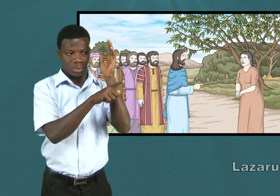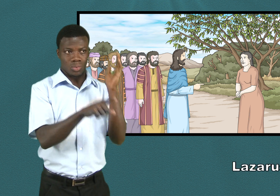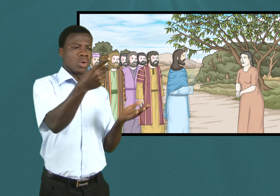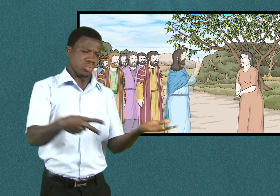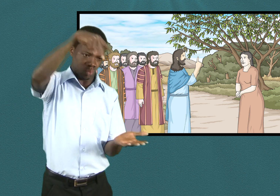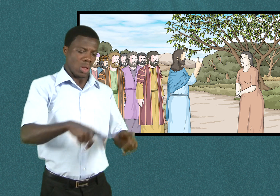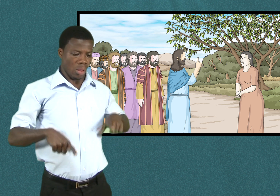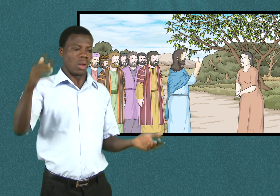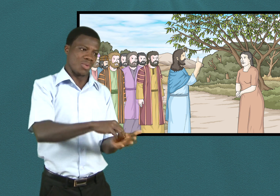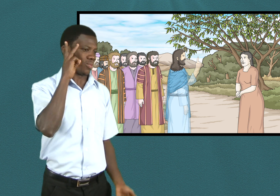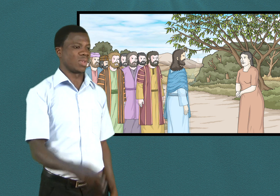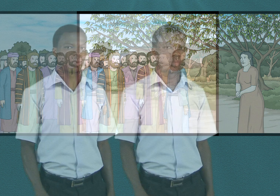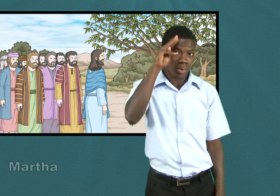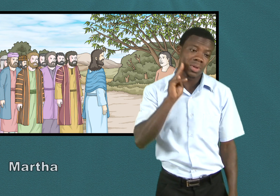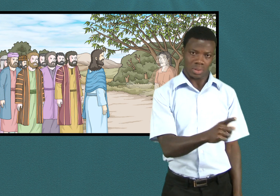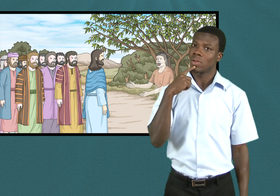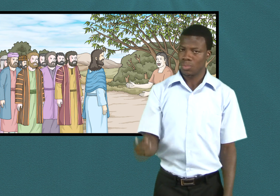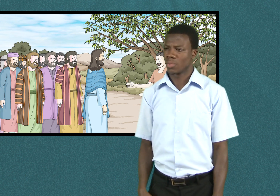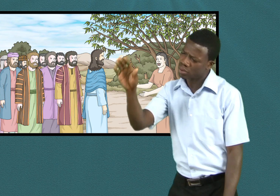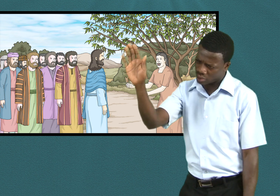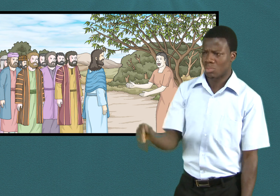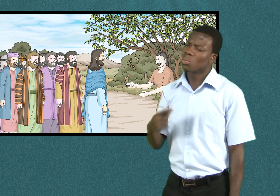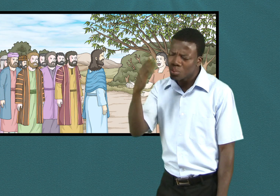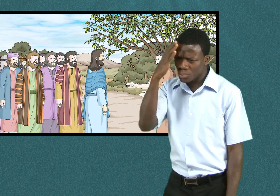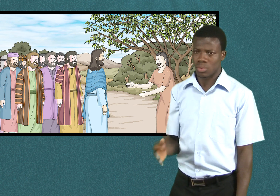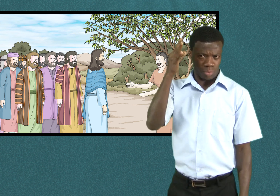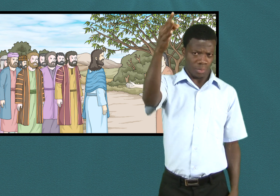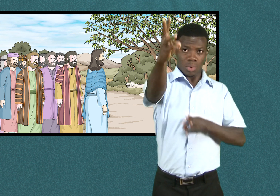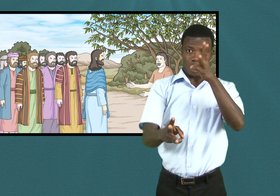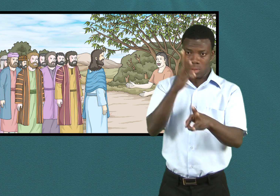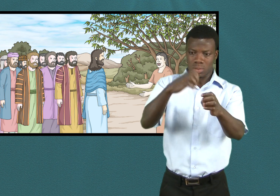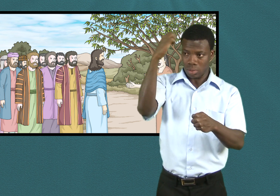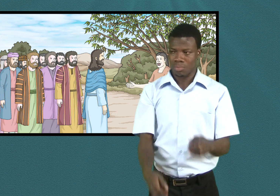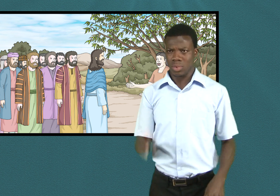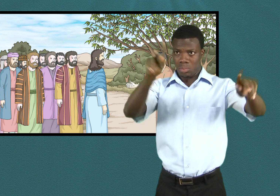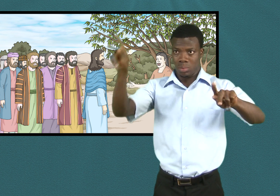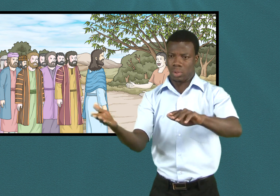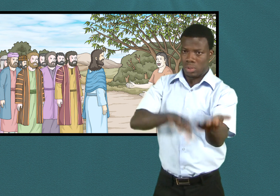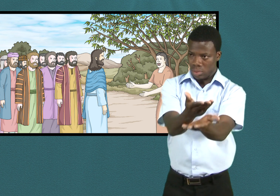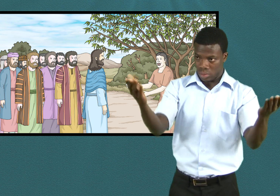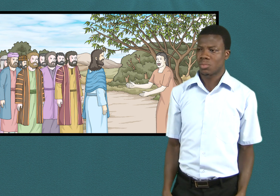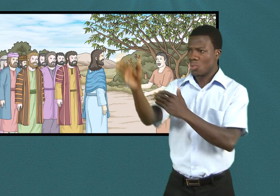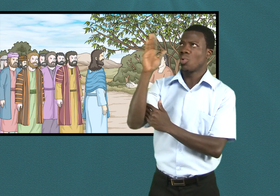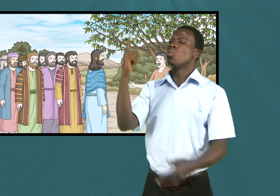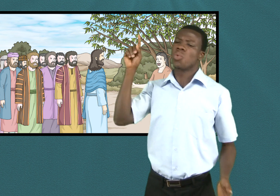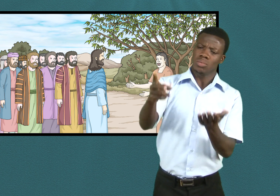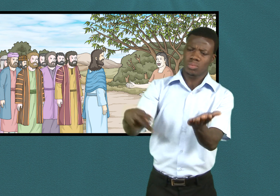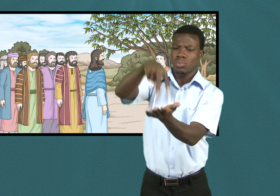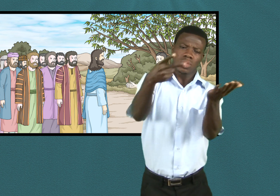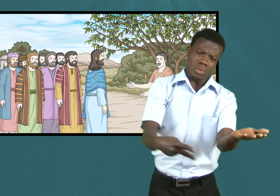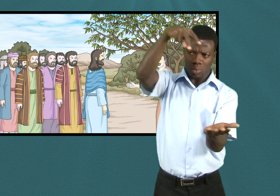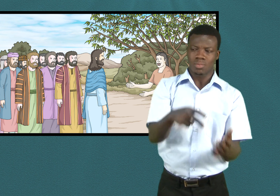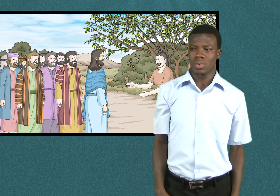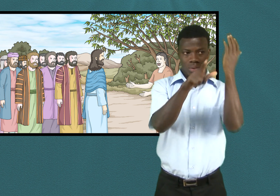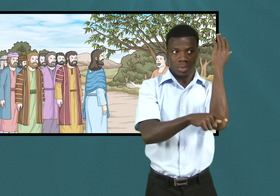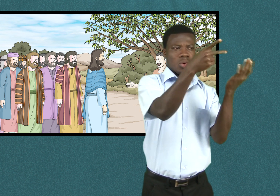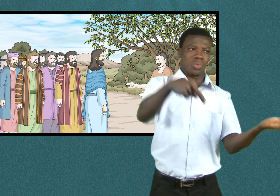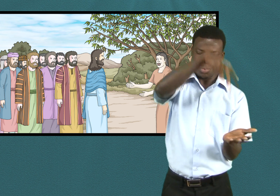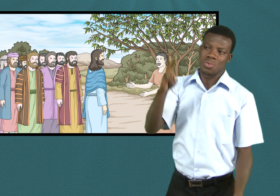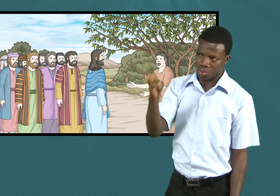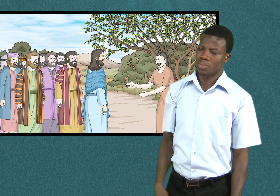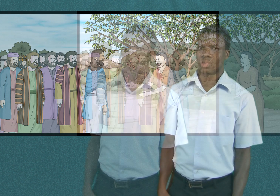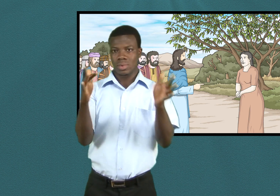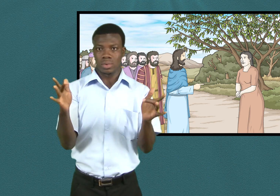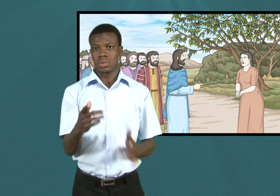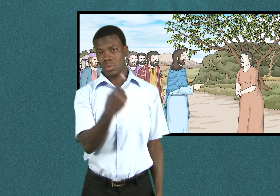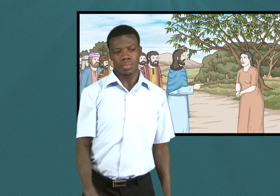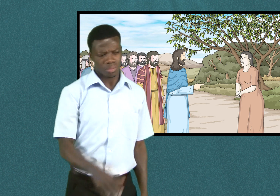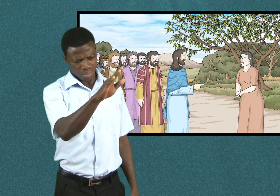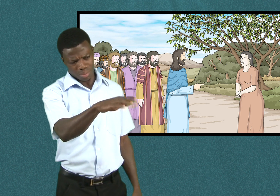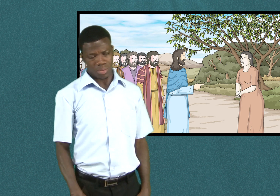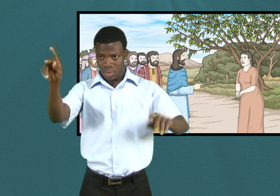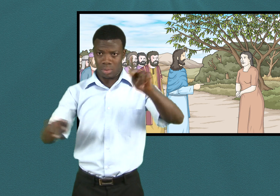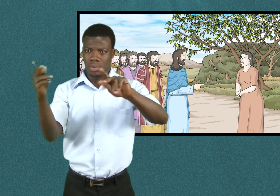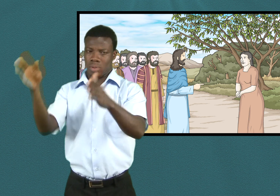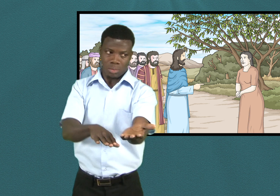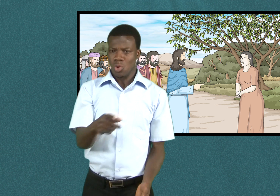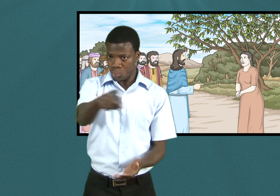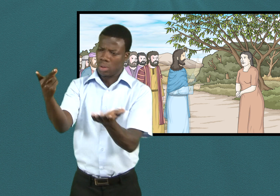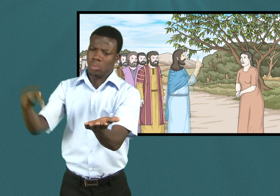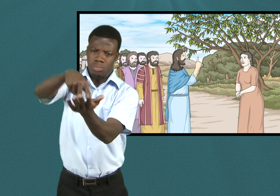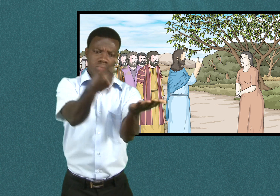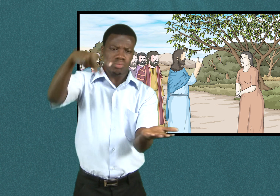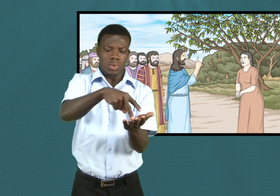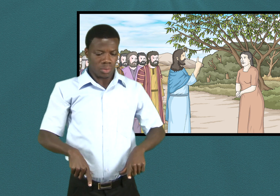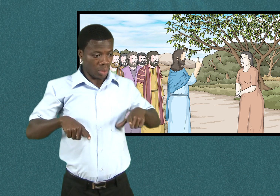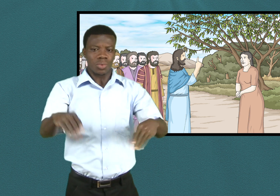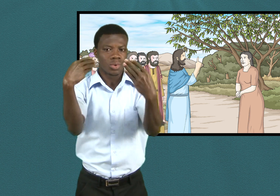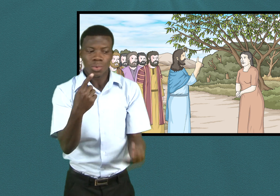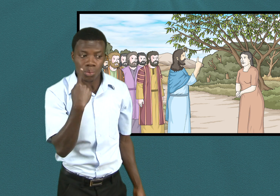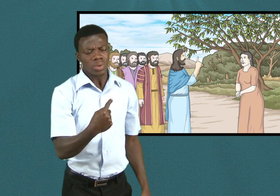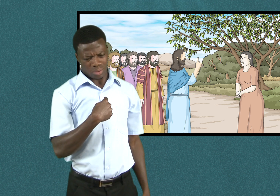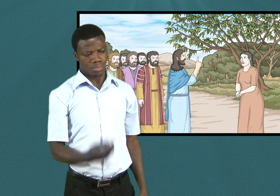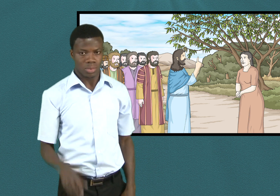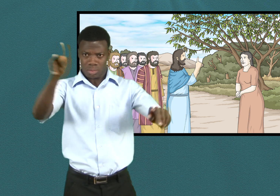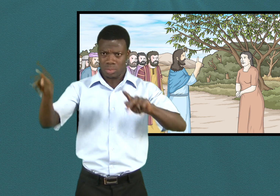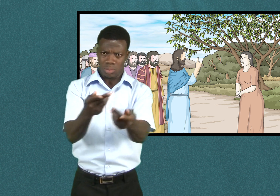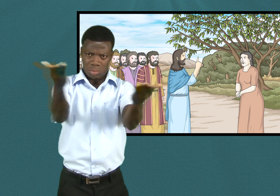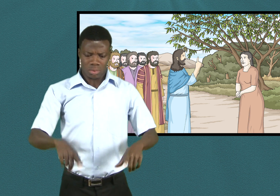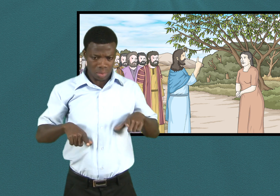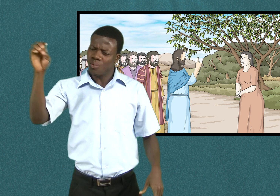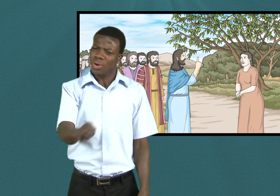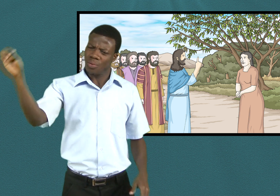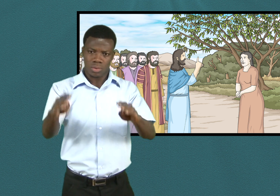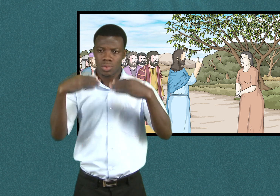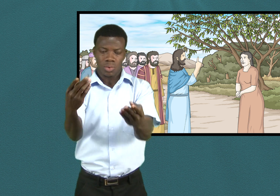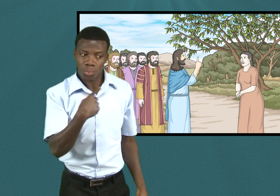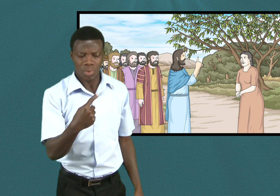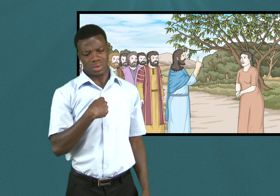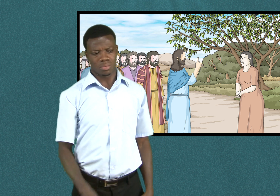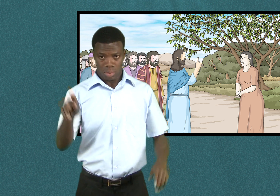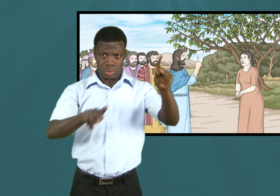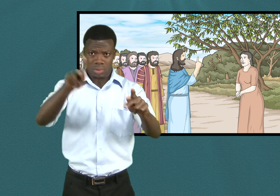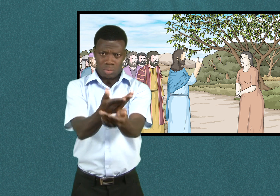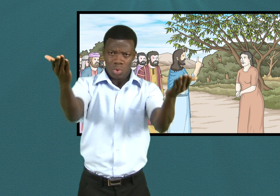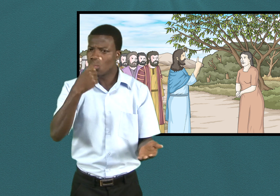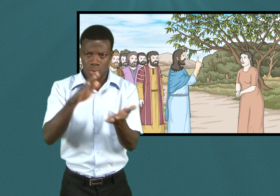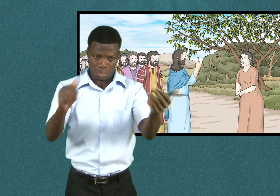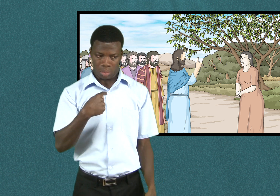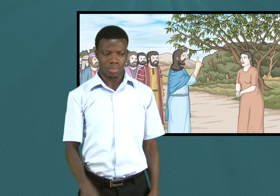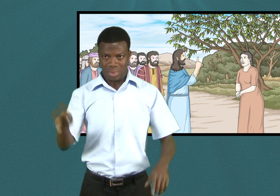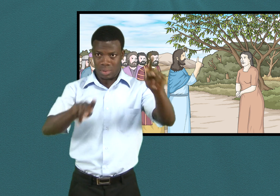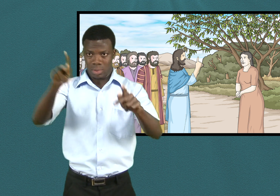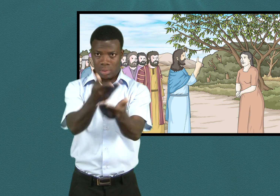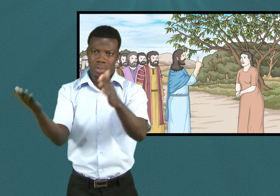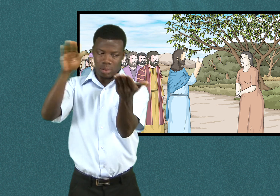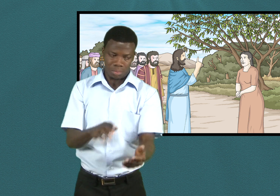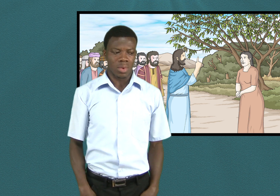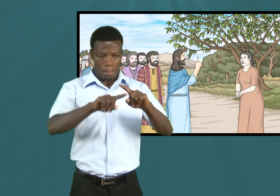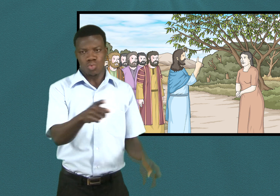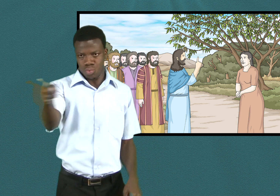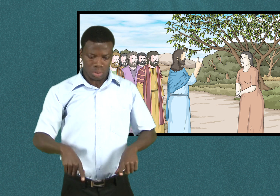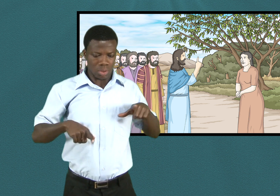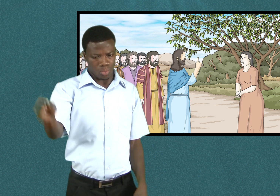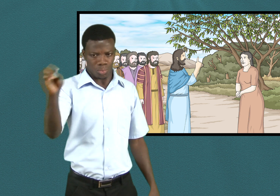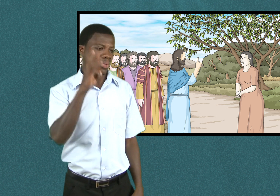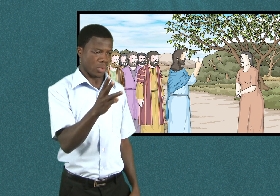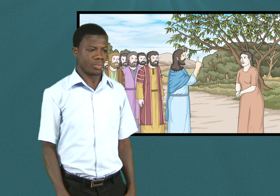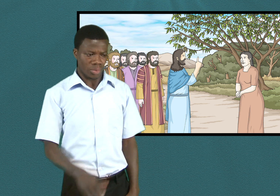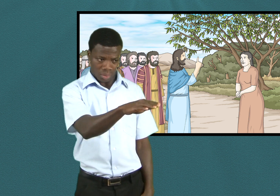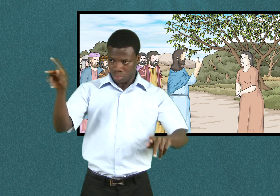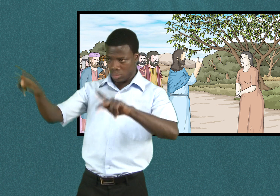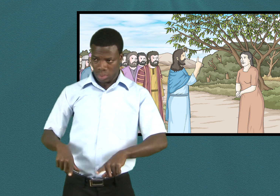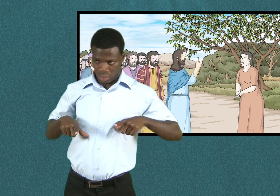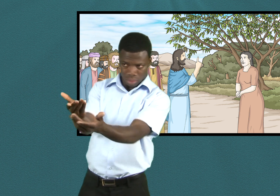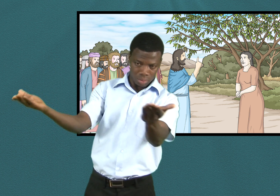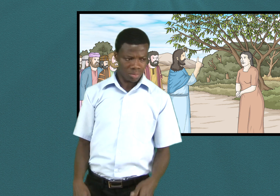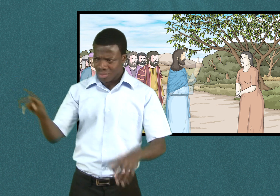Martha replied, “I know that he will rise again in the resurrection at the last day.” Jesus said to her, “I am the resurrection and the life. Whoever believes in Me will live, even though he dies.